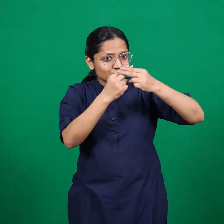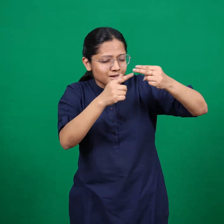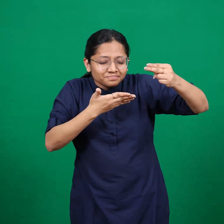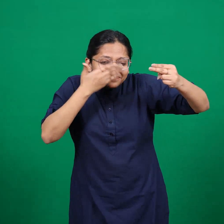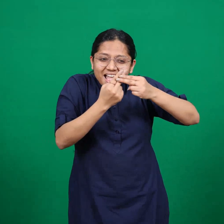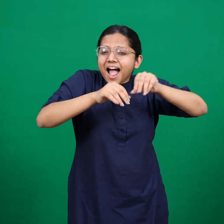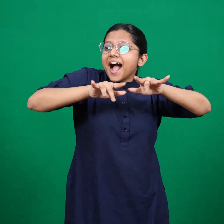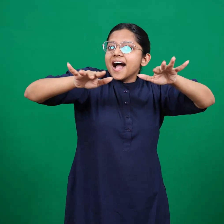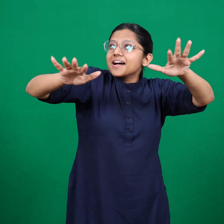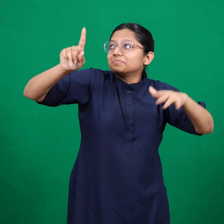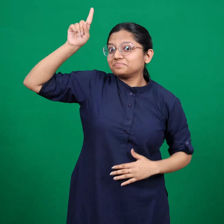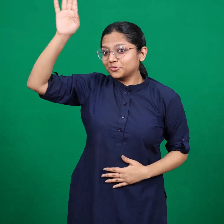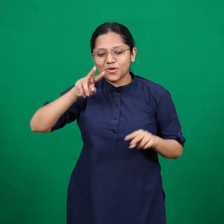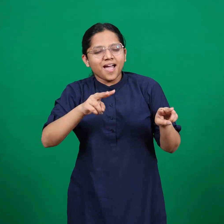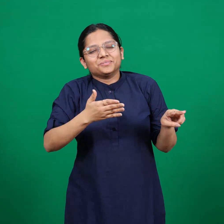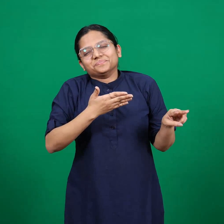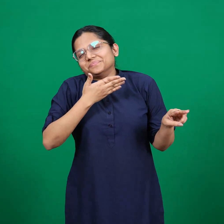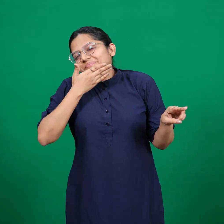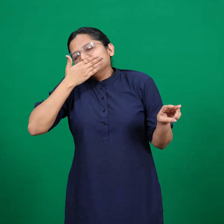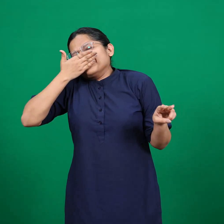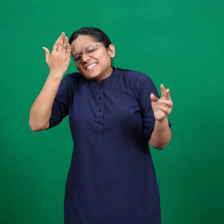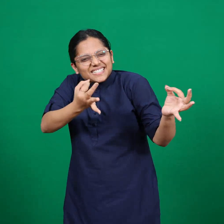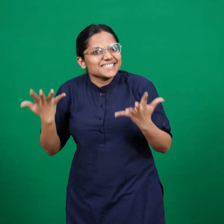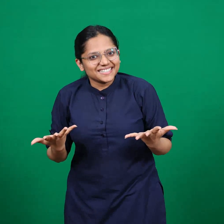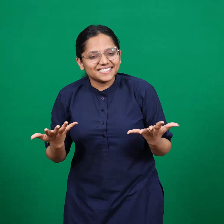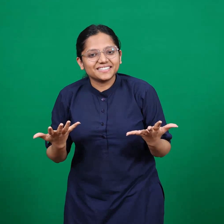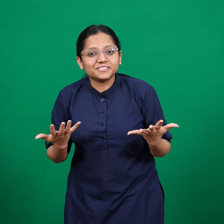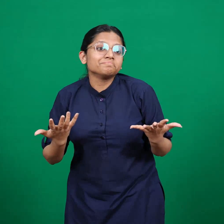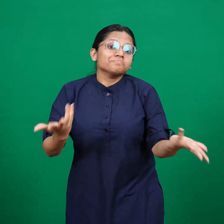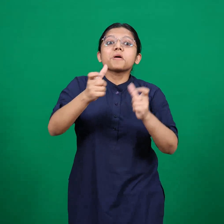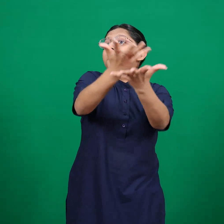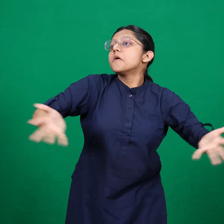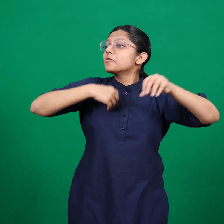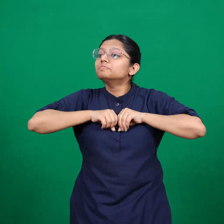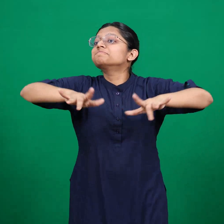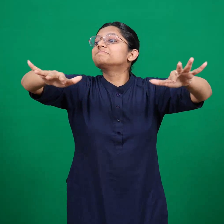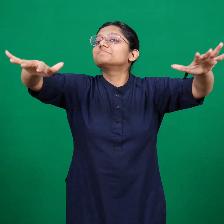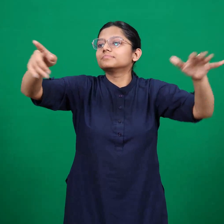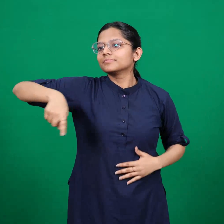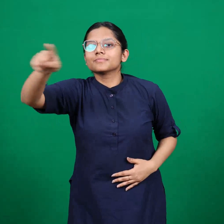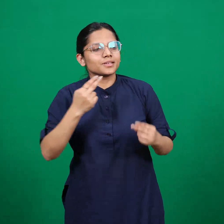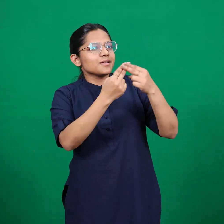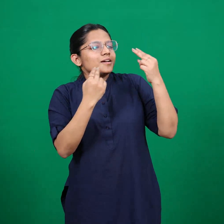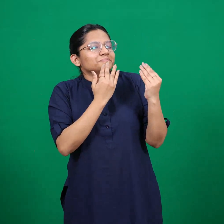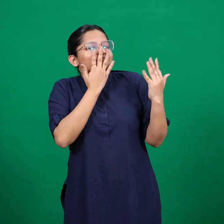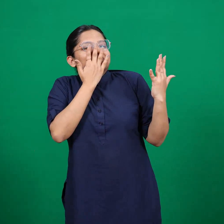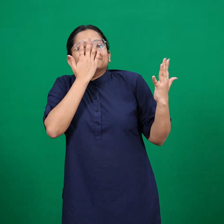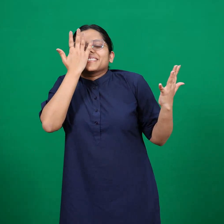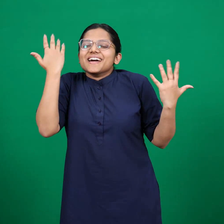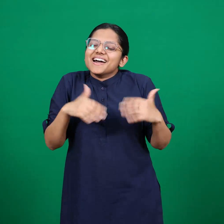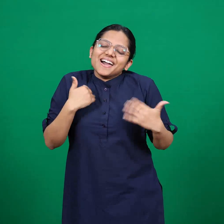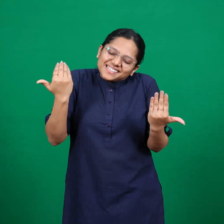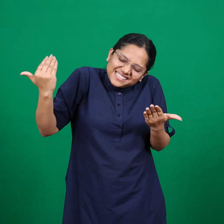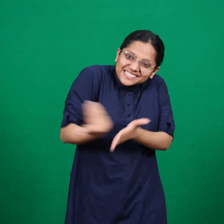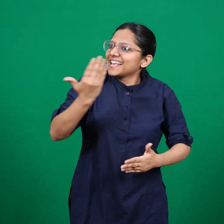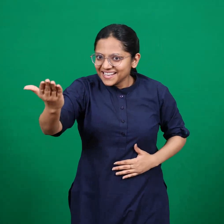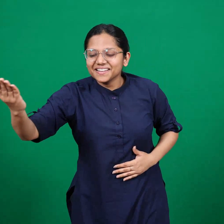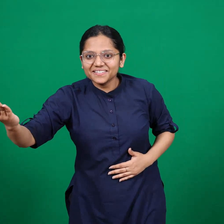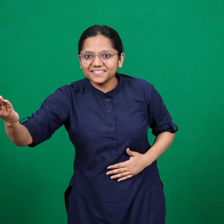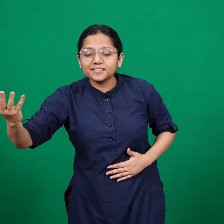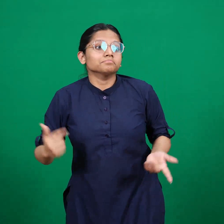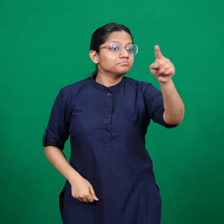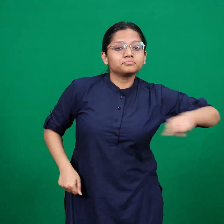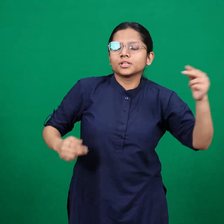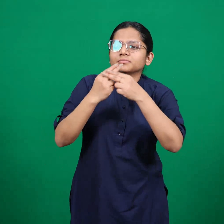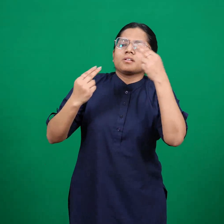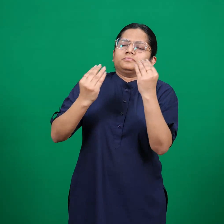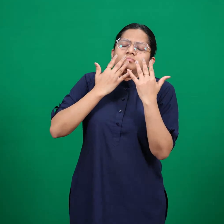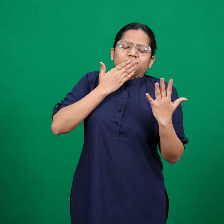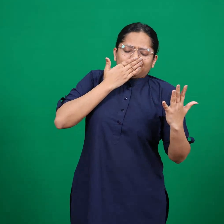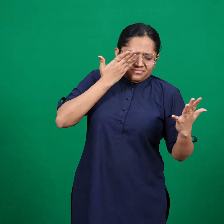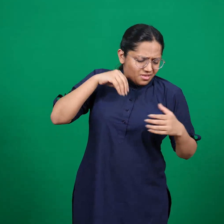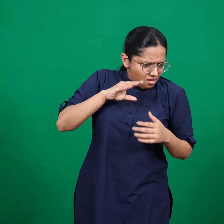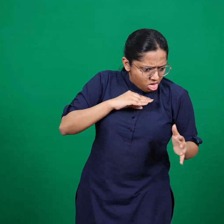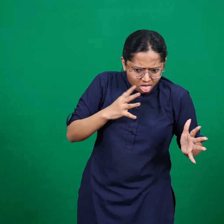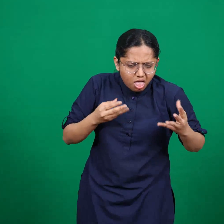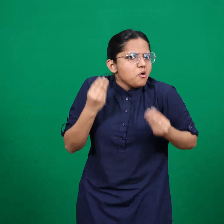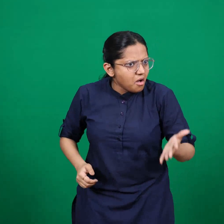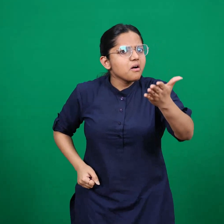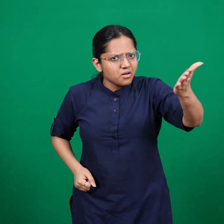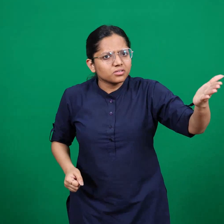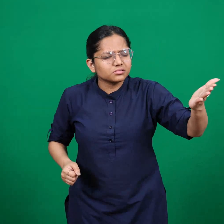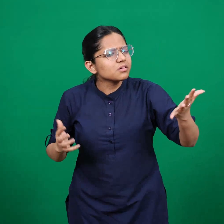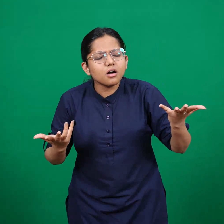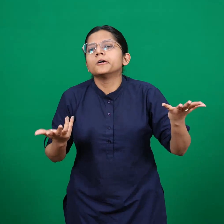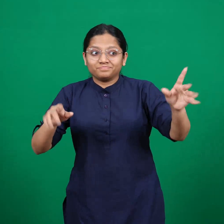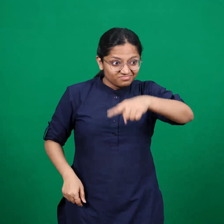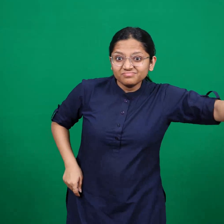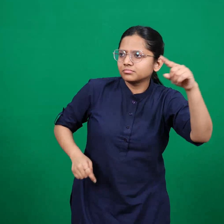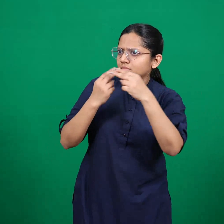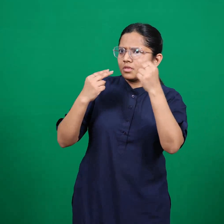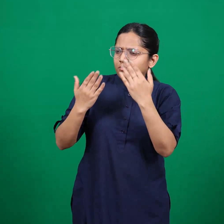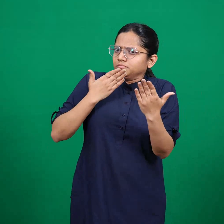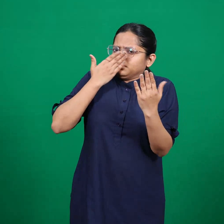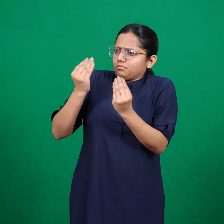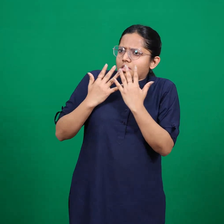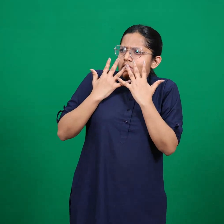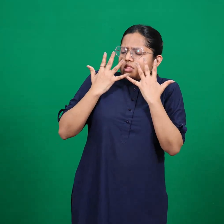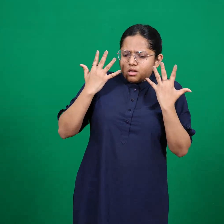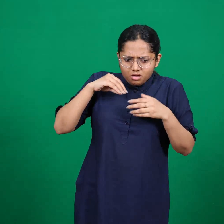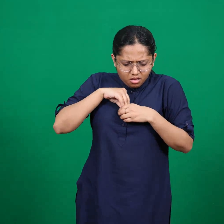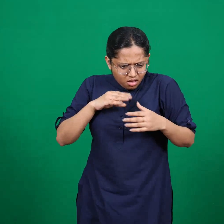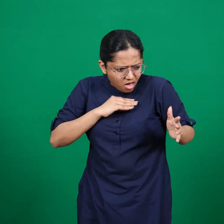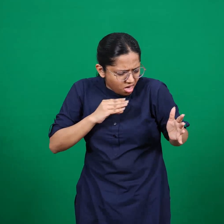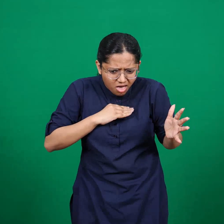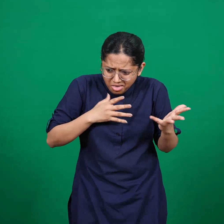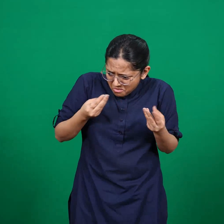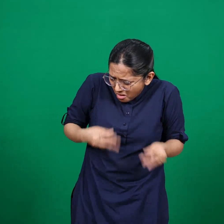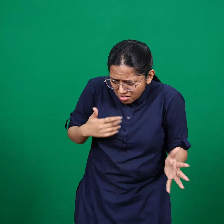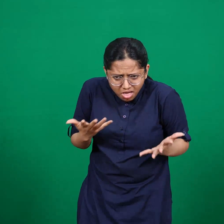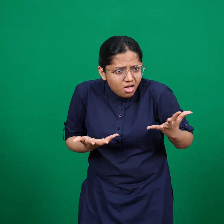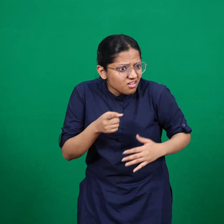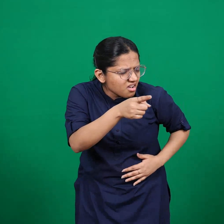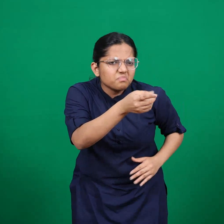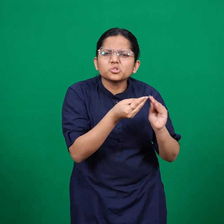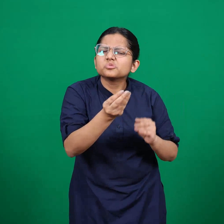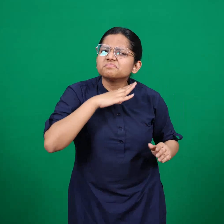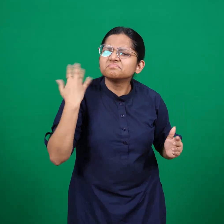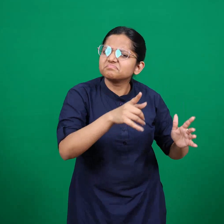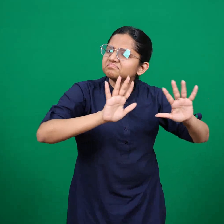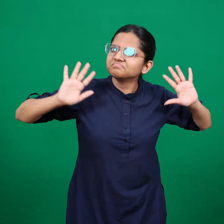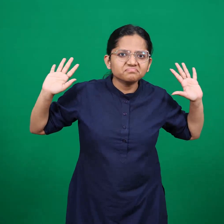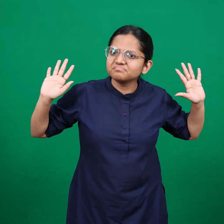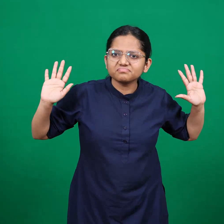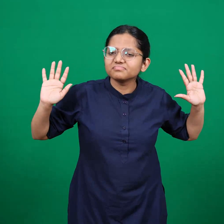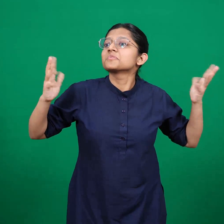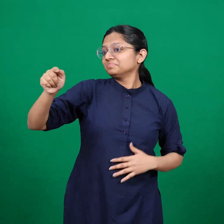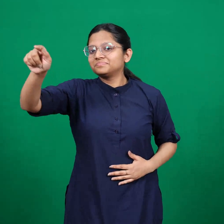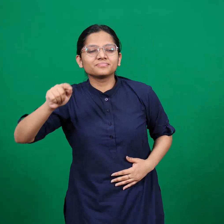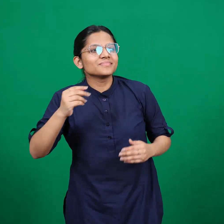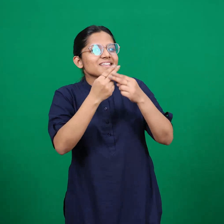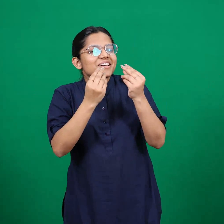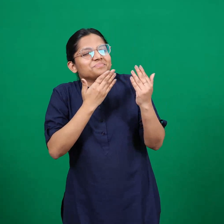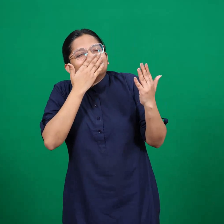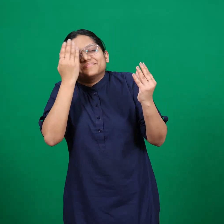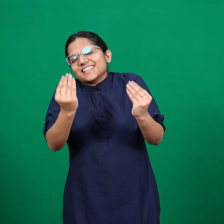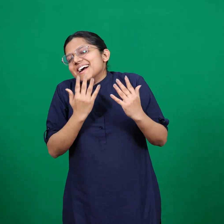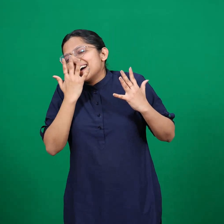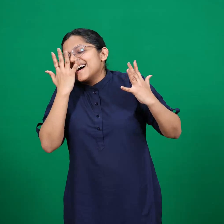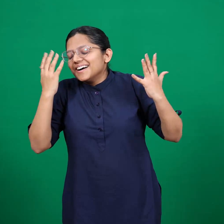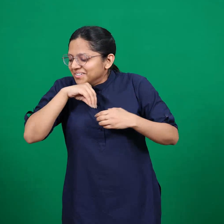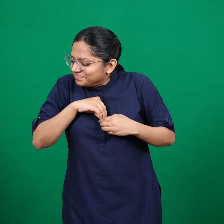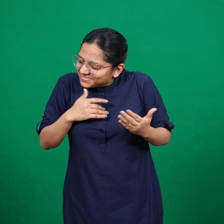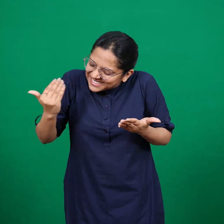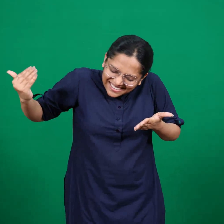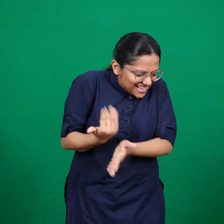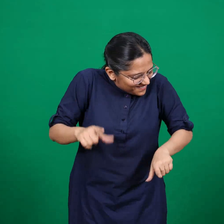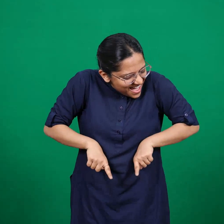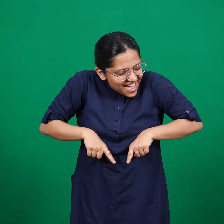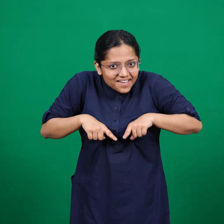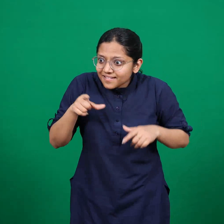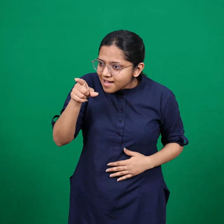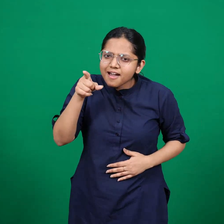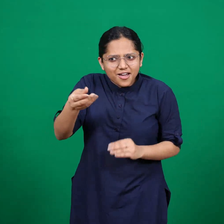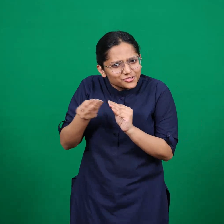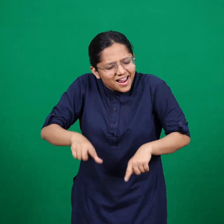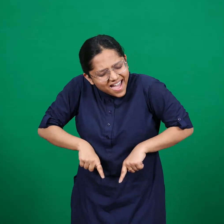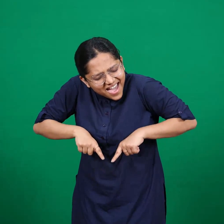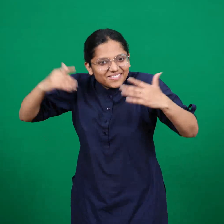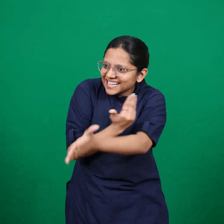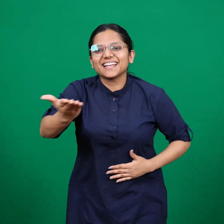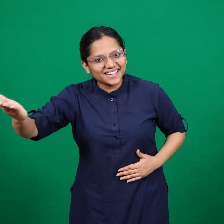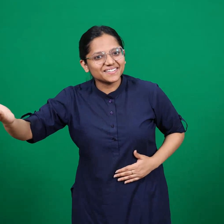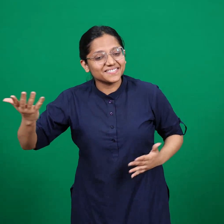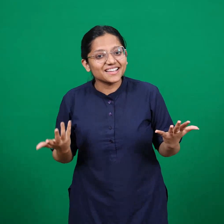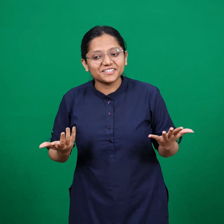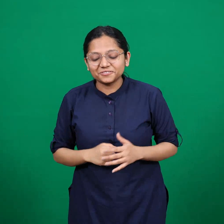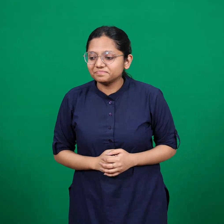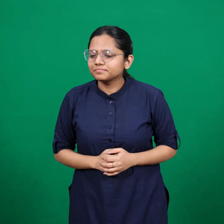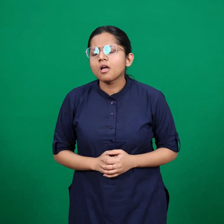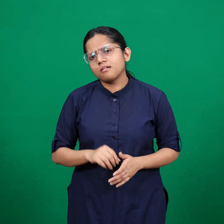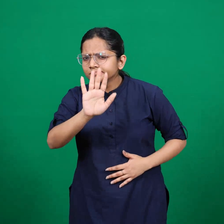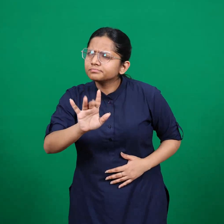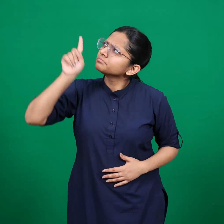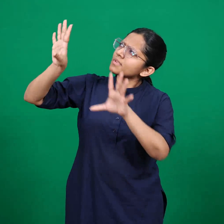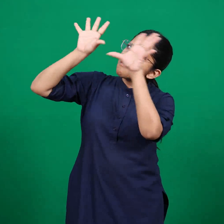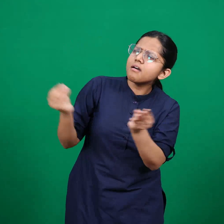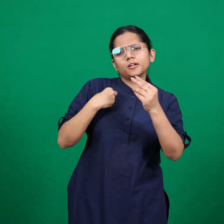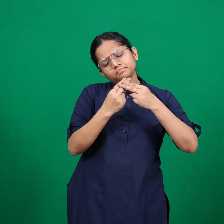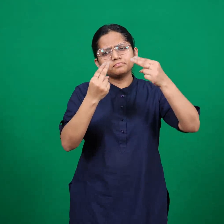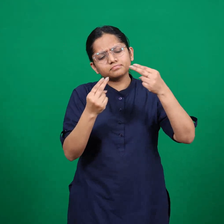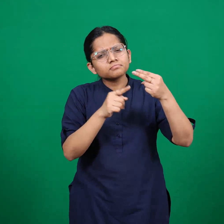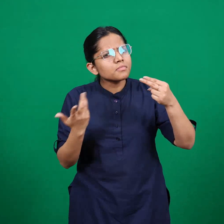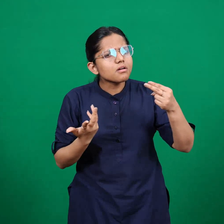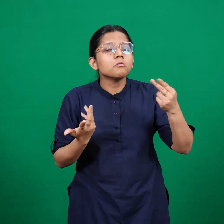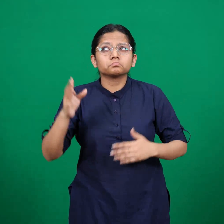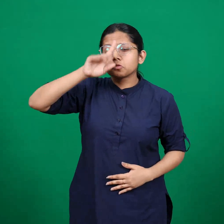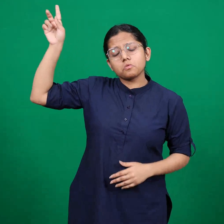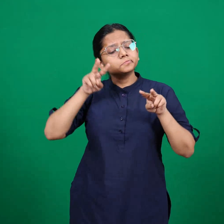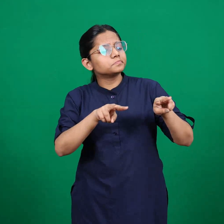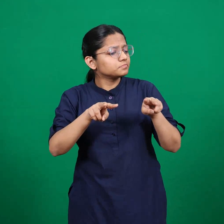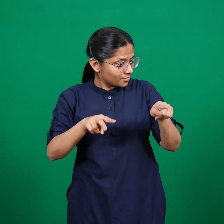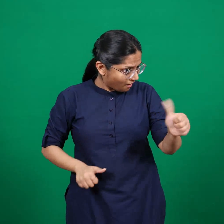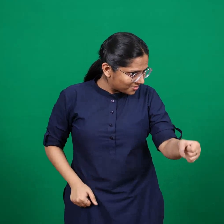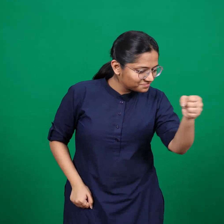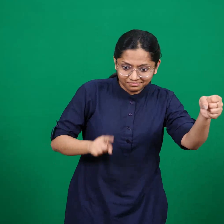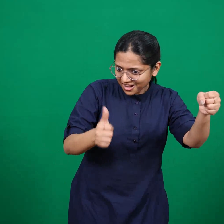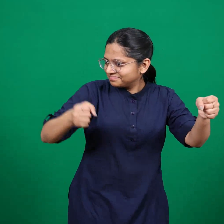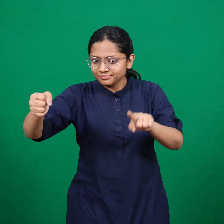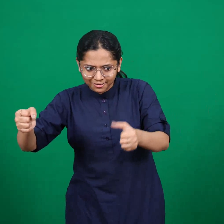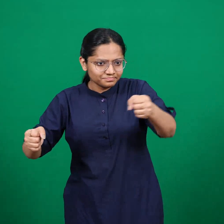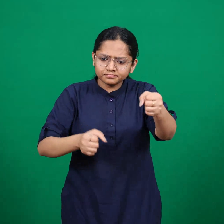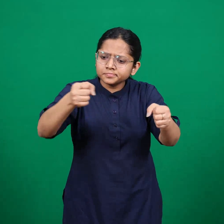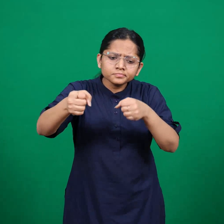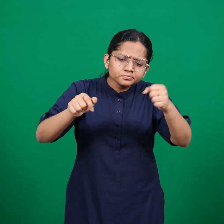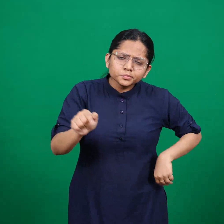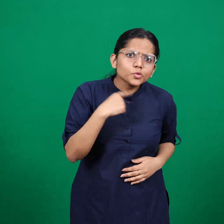For we are to God the sweet aroma of Christ among those who are being saved and those who are perishing. To the one, we are an odor of death and demise; to the other, a fragrance that brings life.